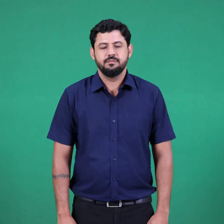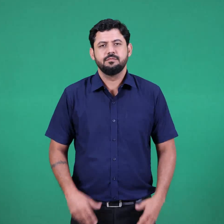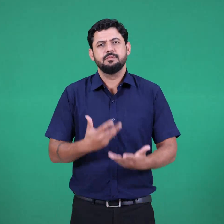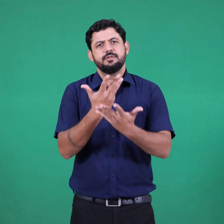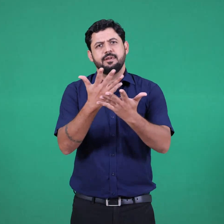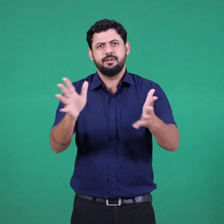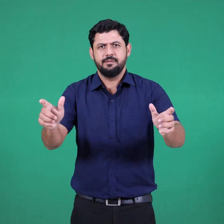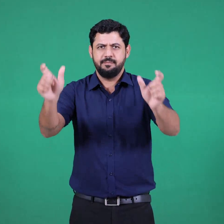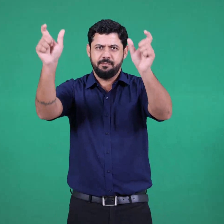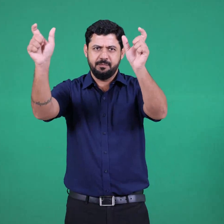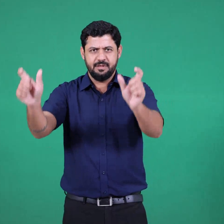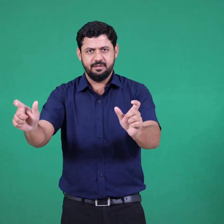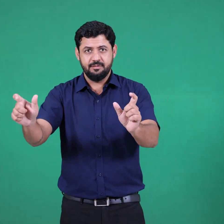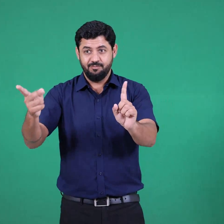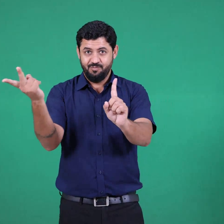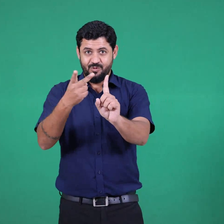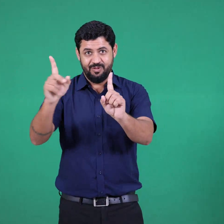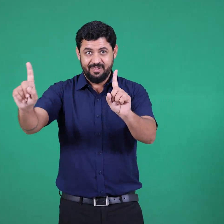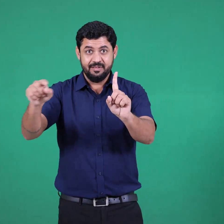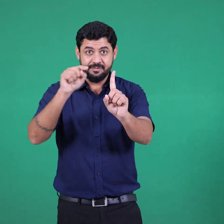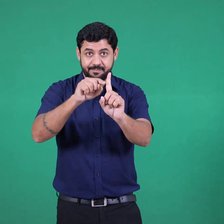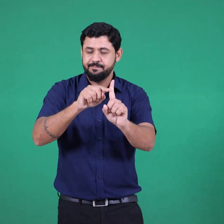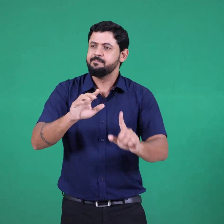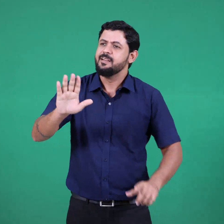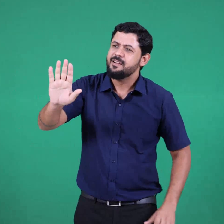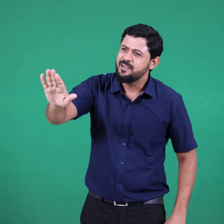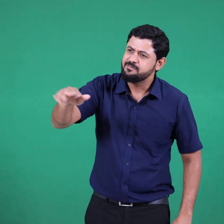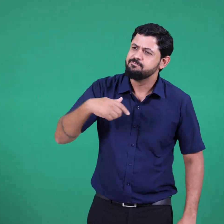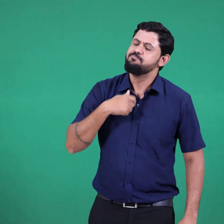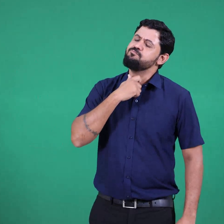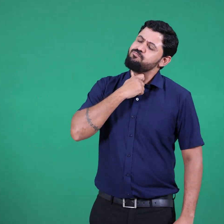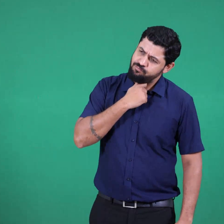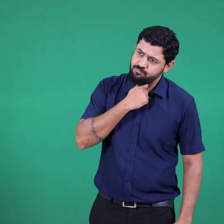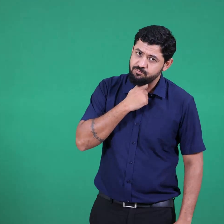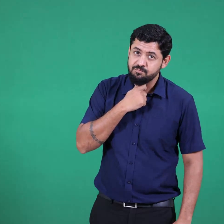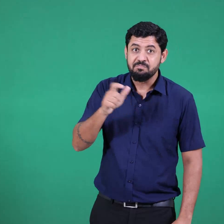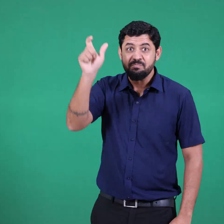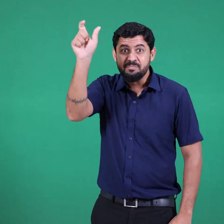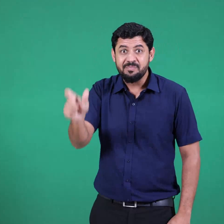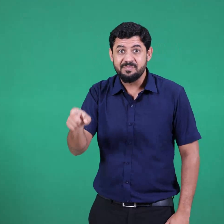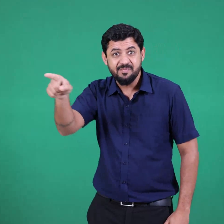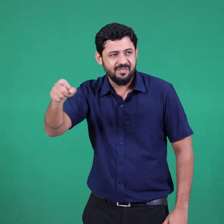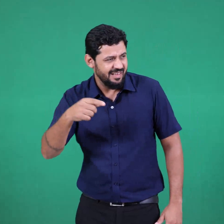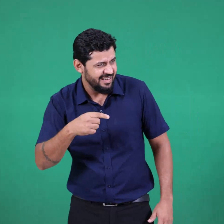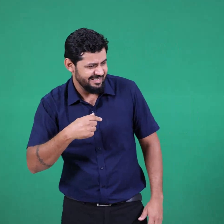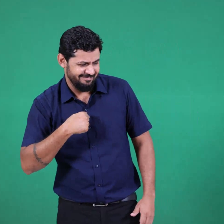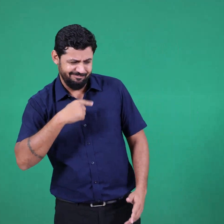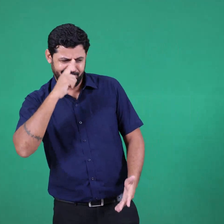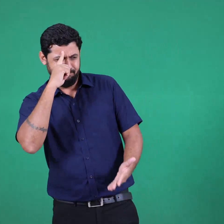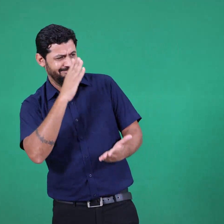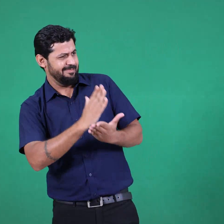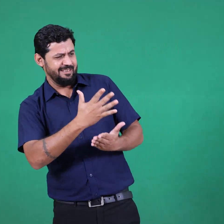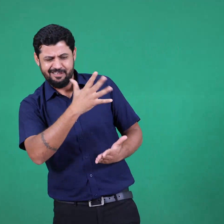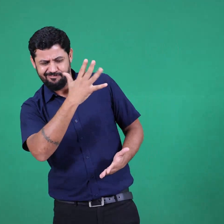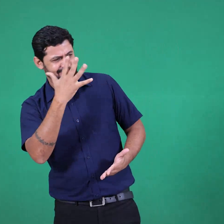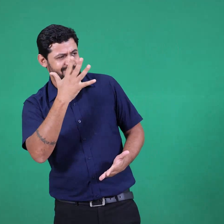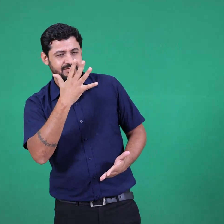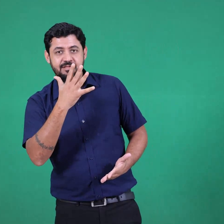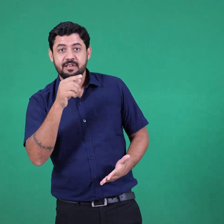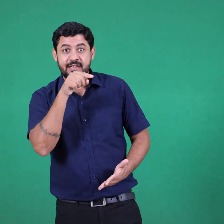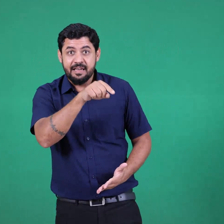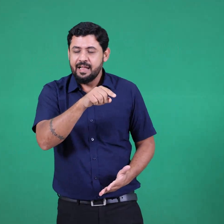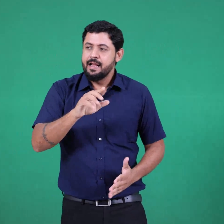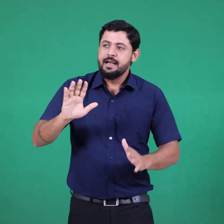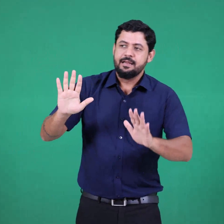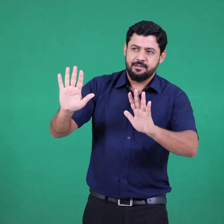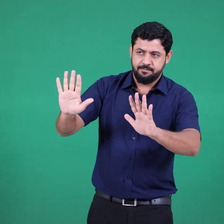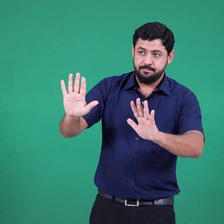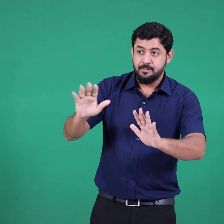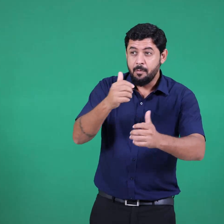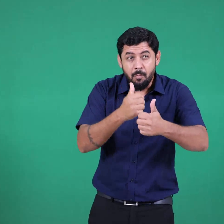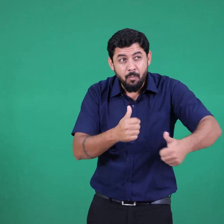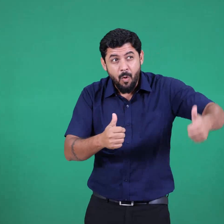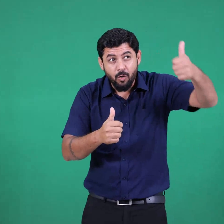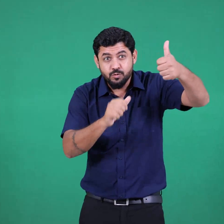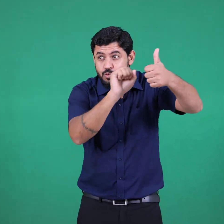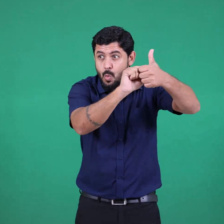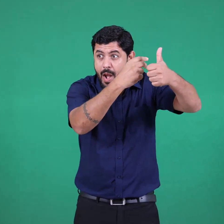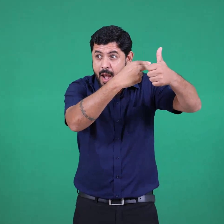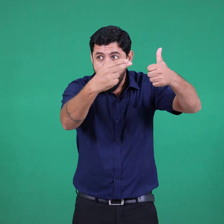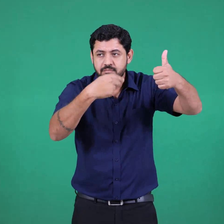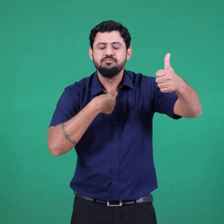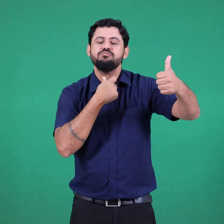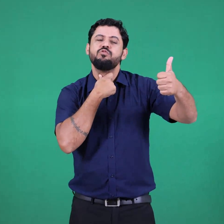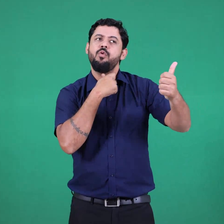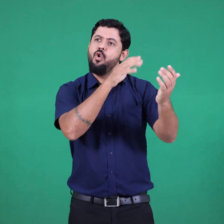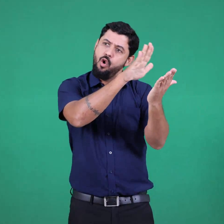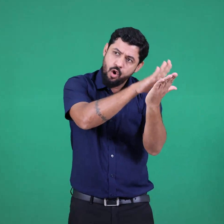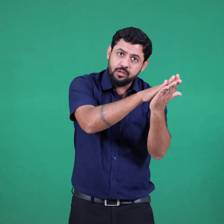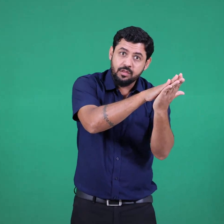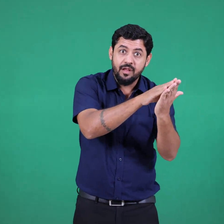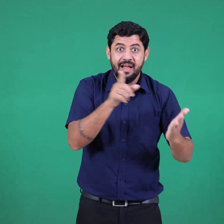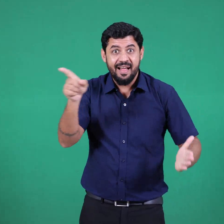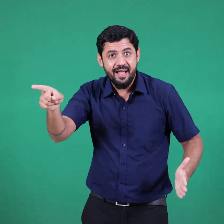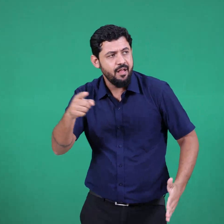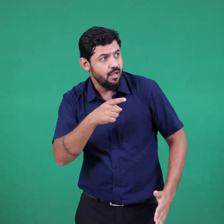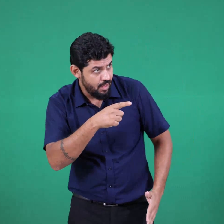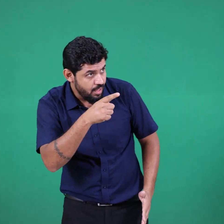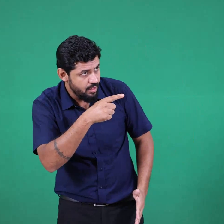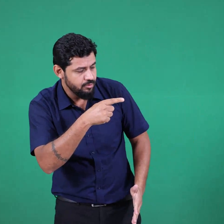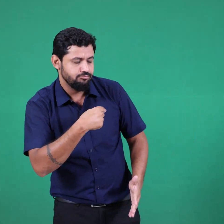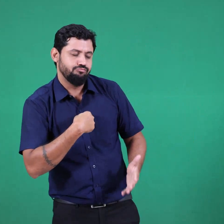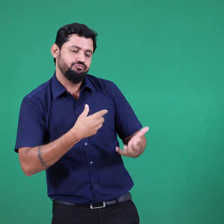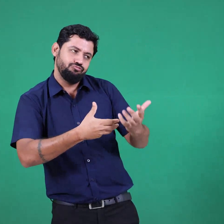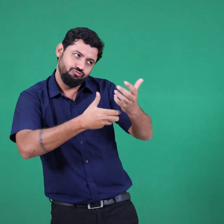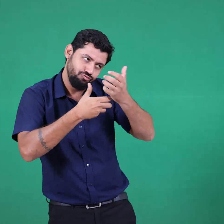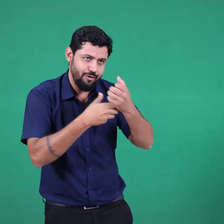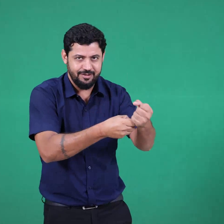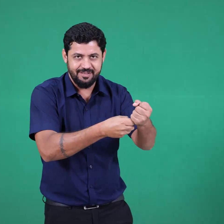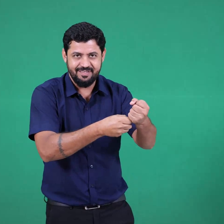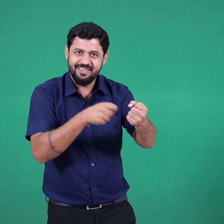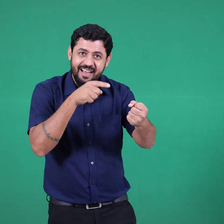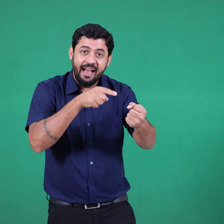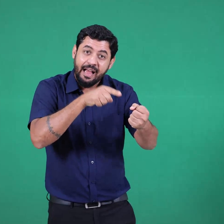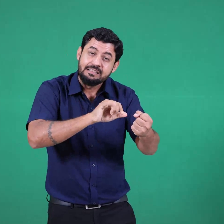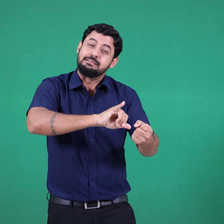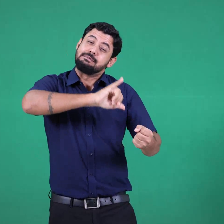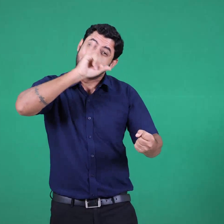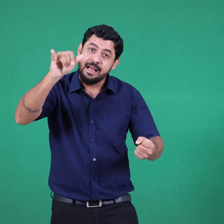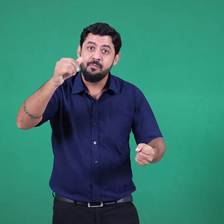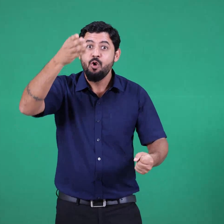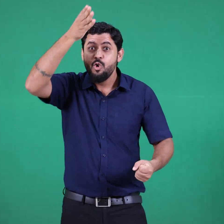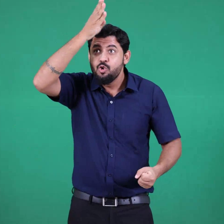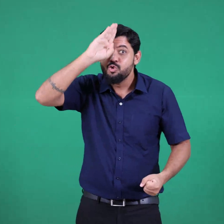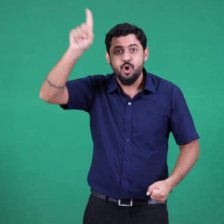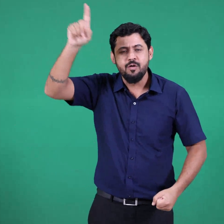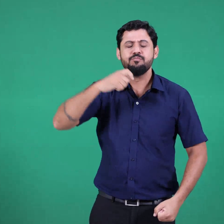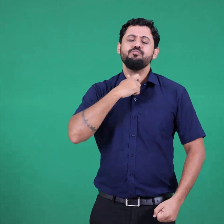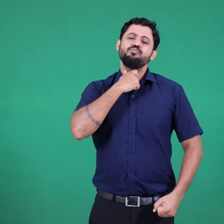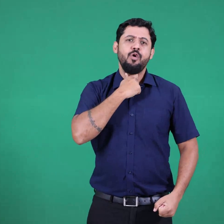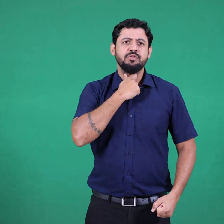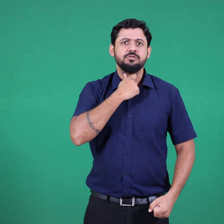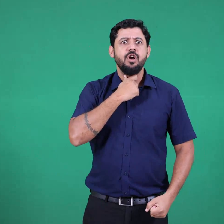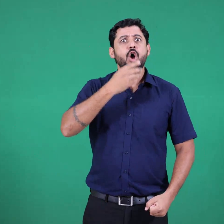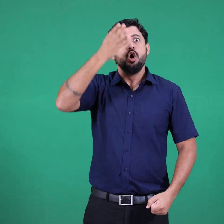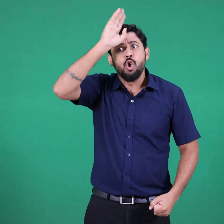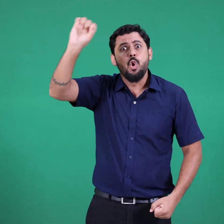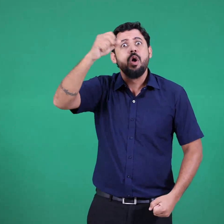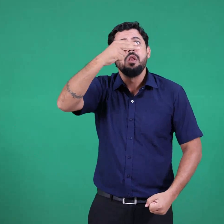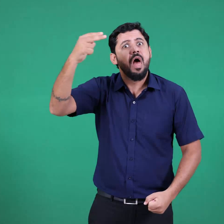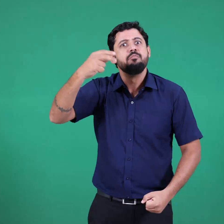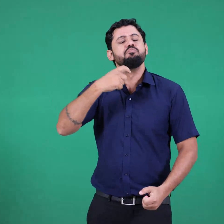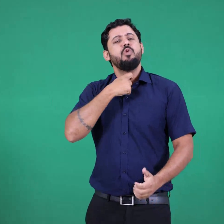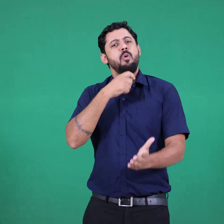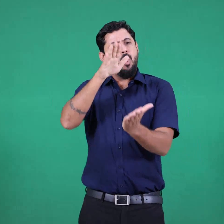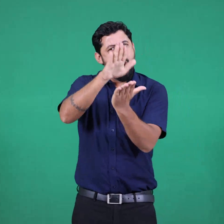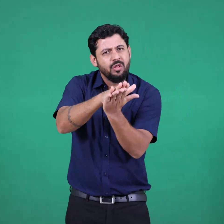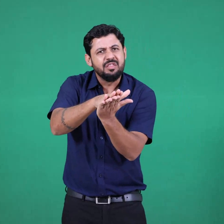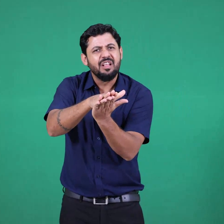Men swear by someone greater than themselves, and their oath serves as a confirmation to end all argument.